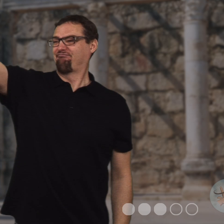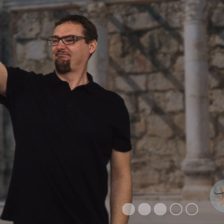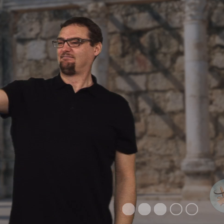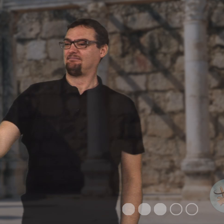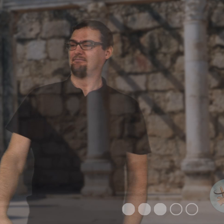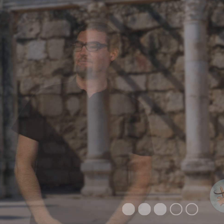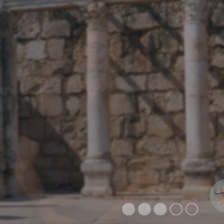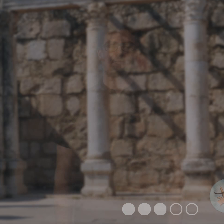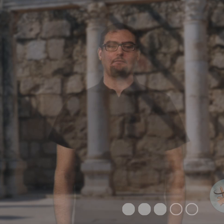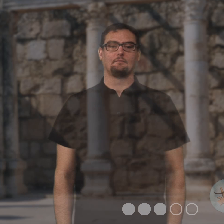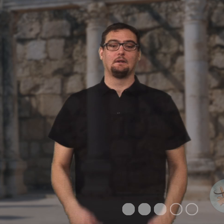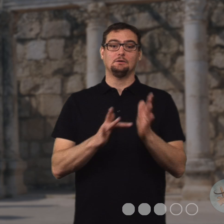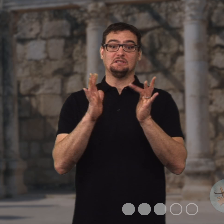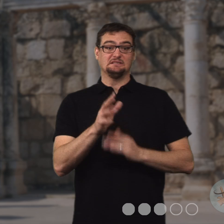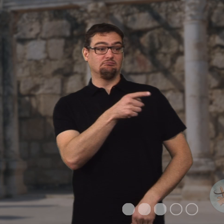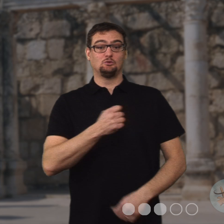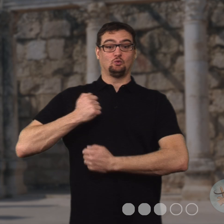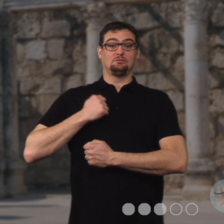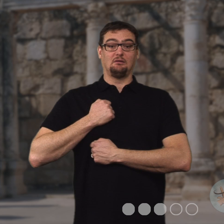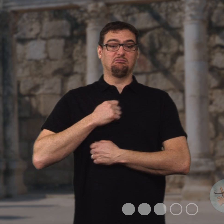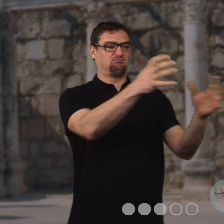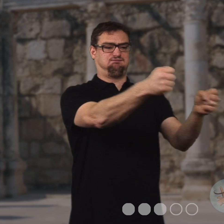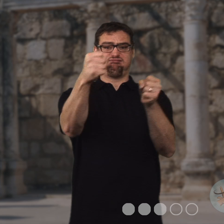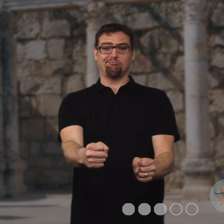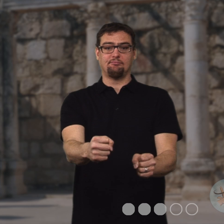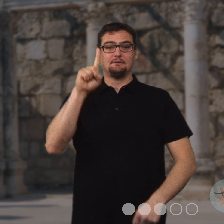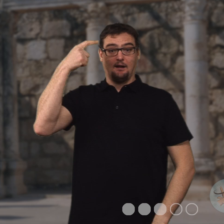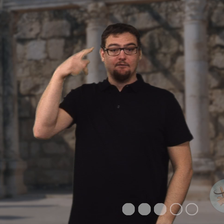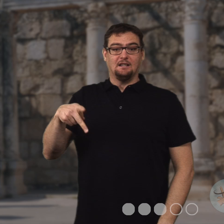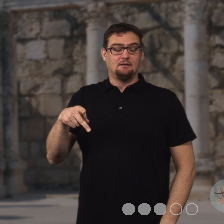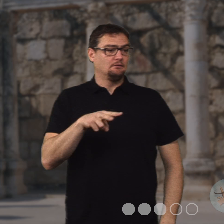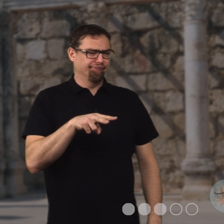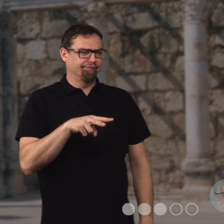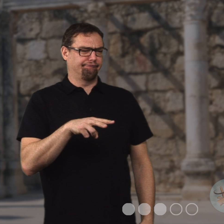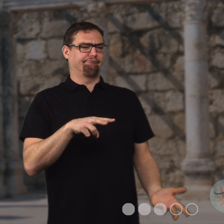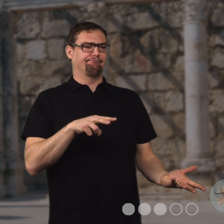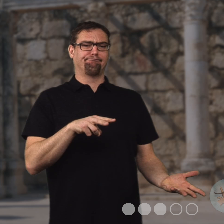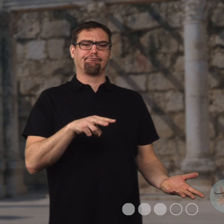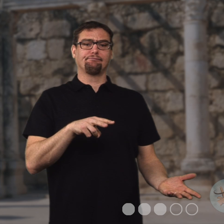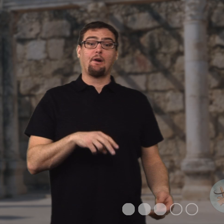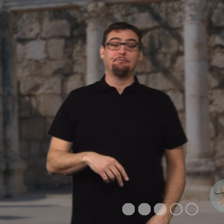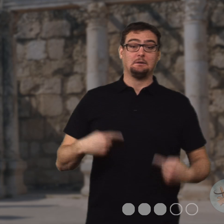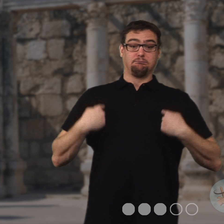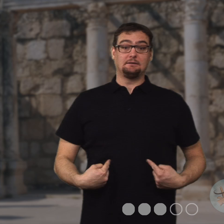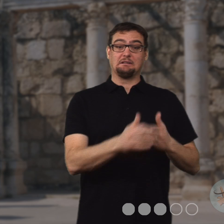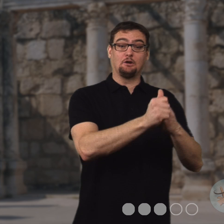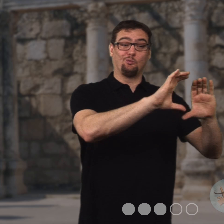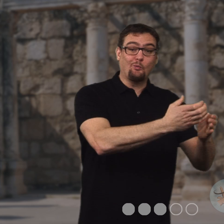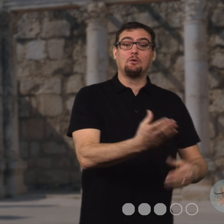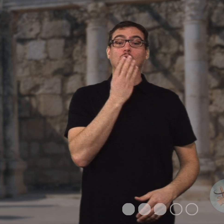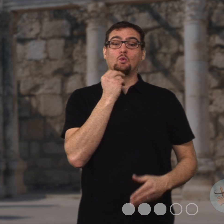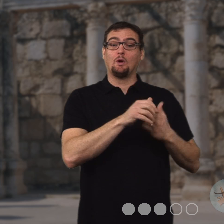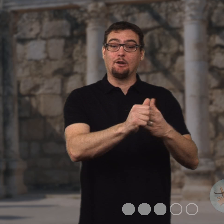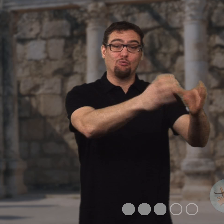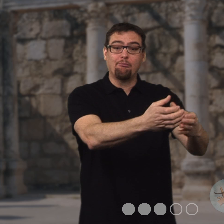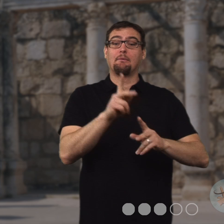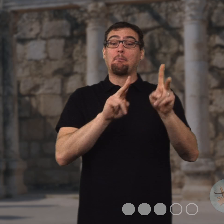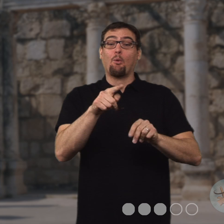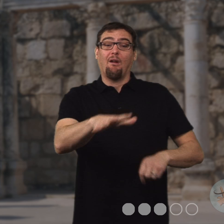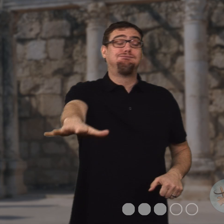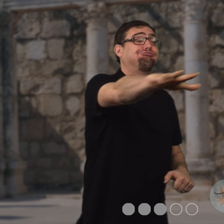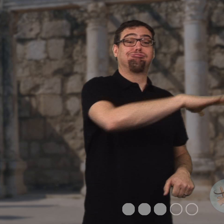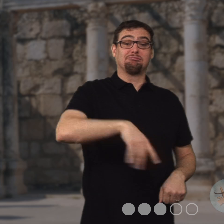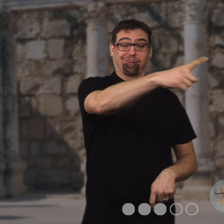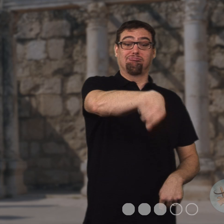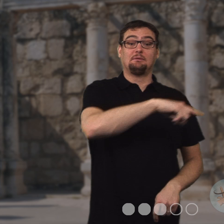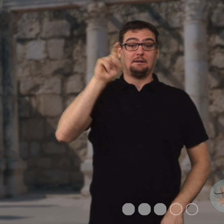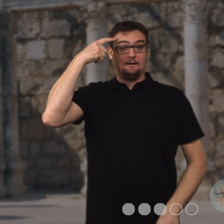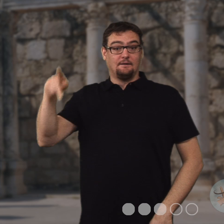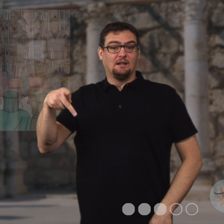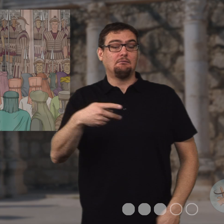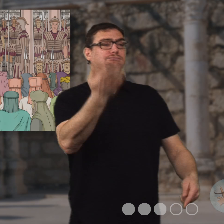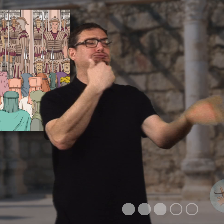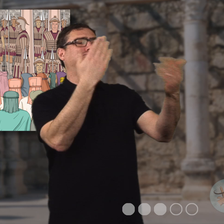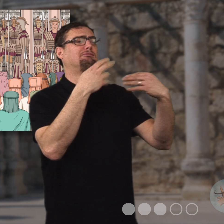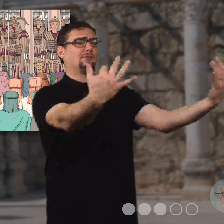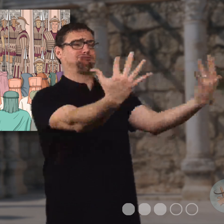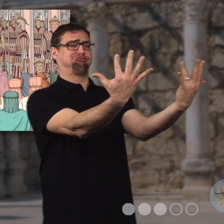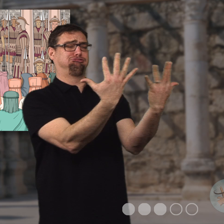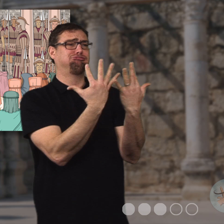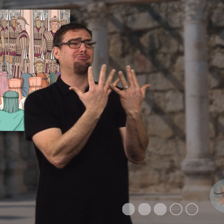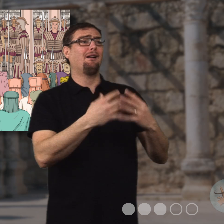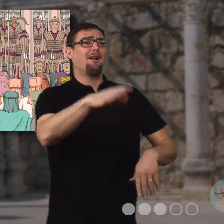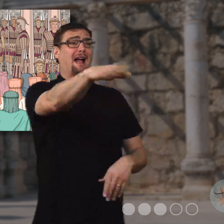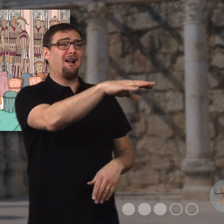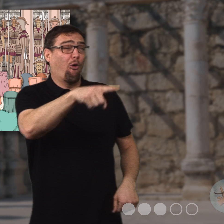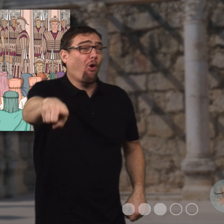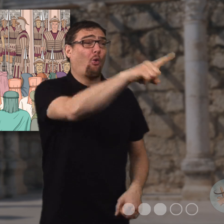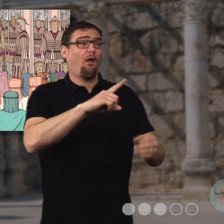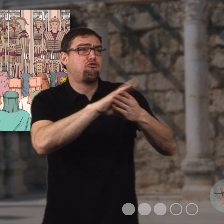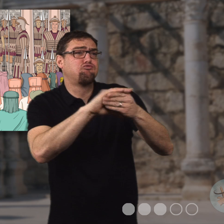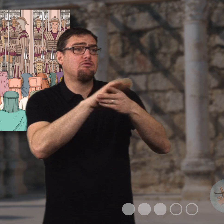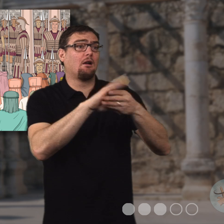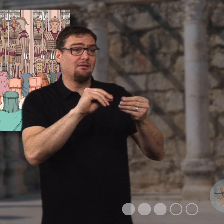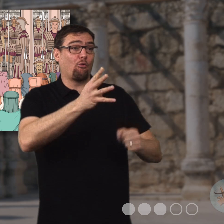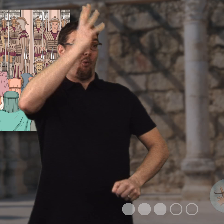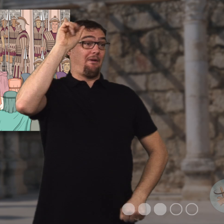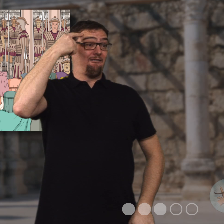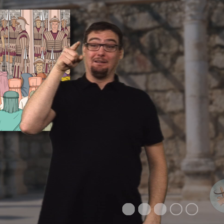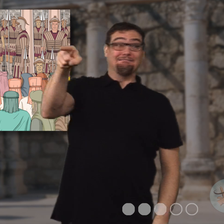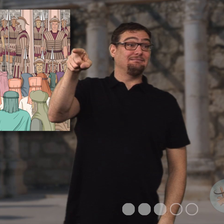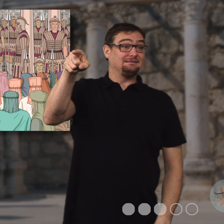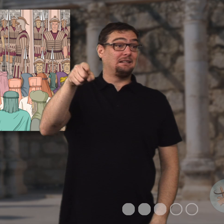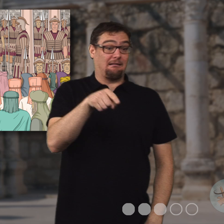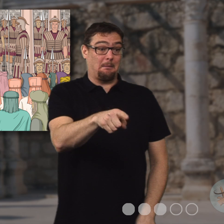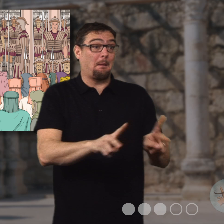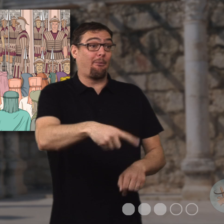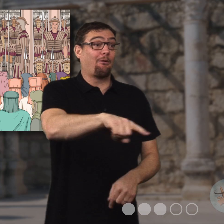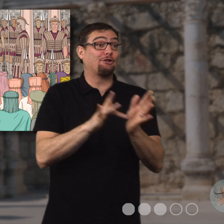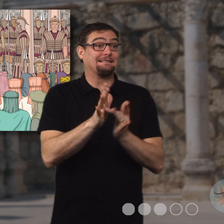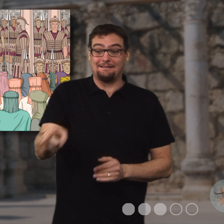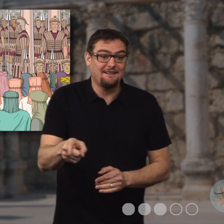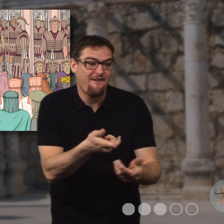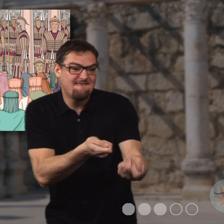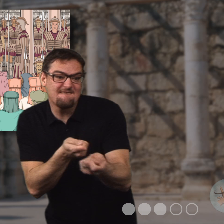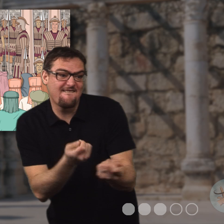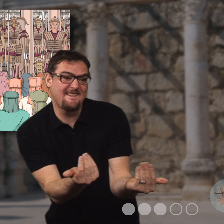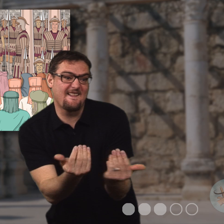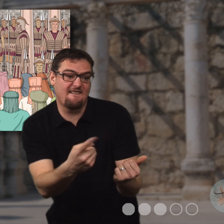Then Pilate called together the chief priests, the rulers, and the people, and said to them, “You brought me this man as one who was inciting the people to rebellion.